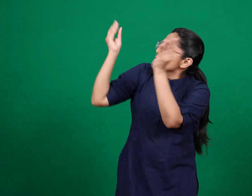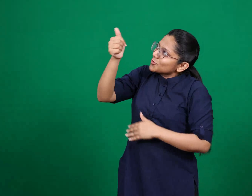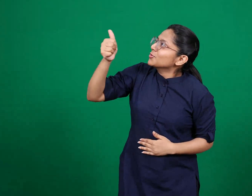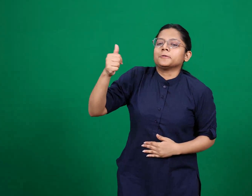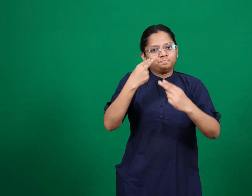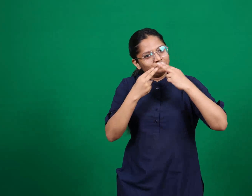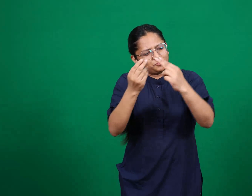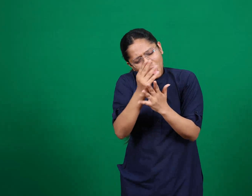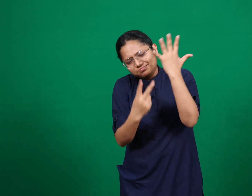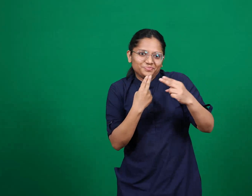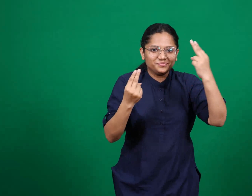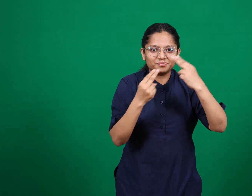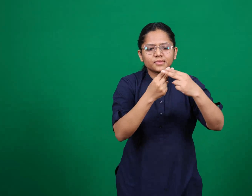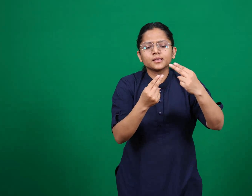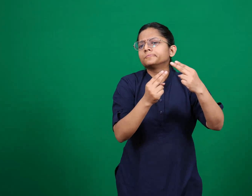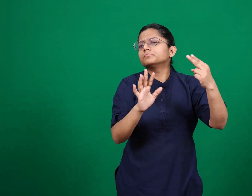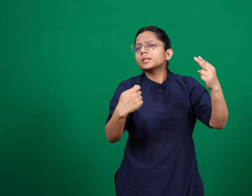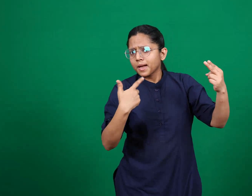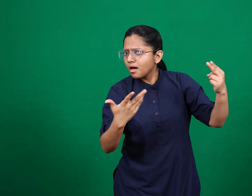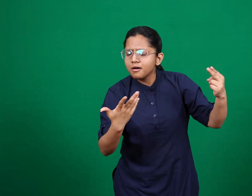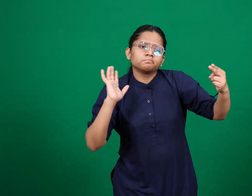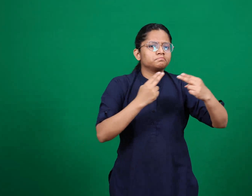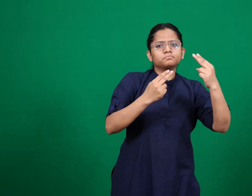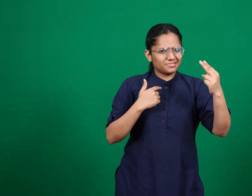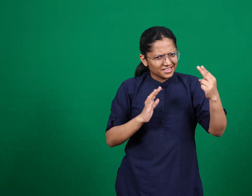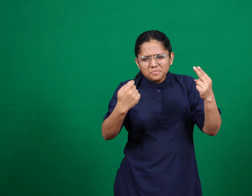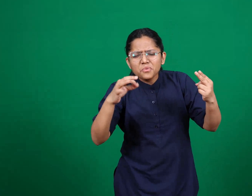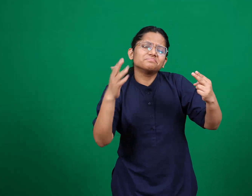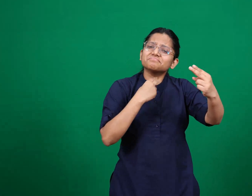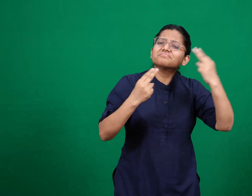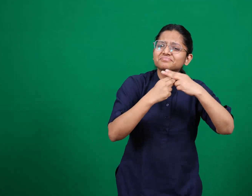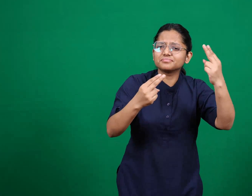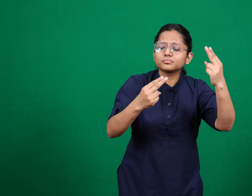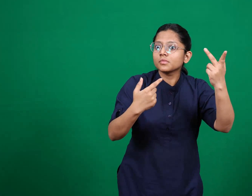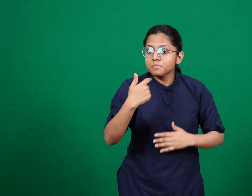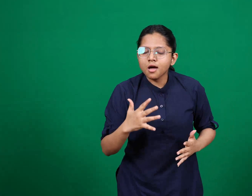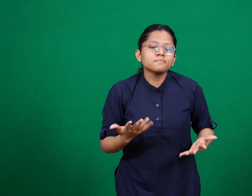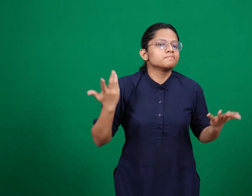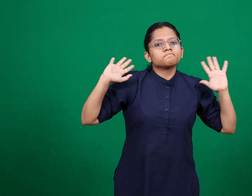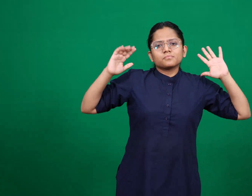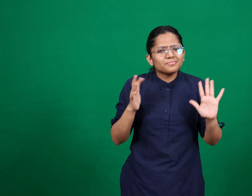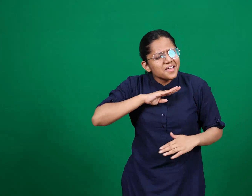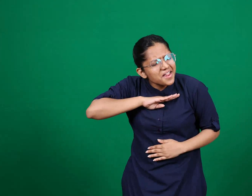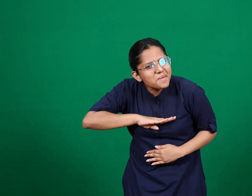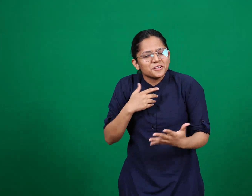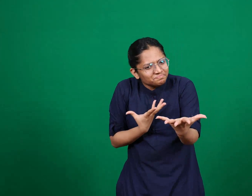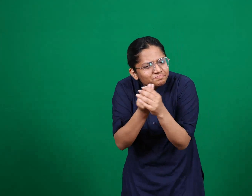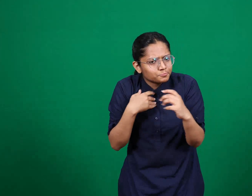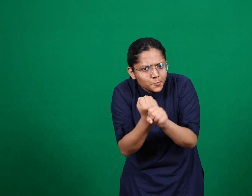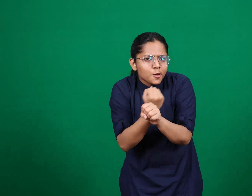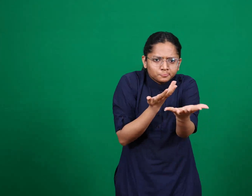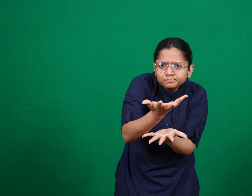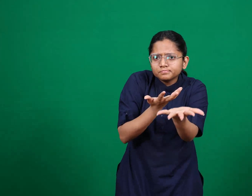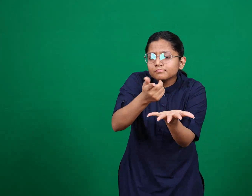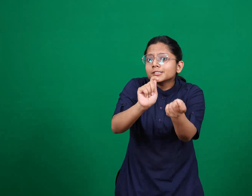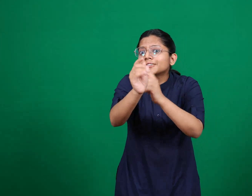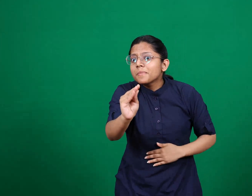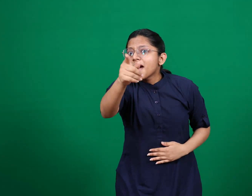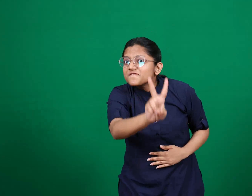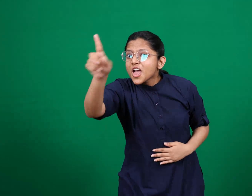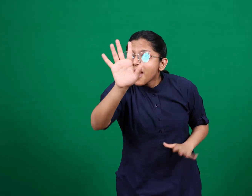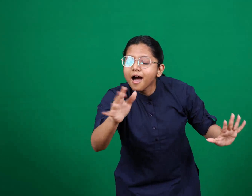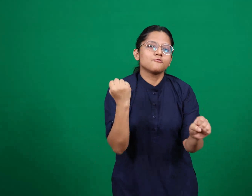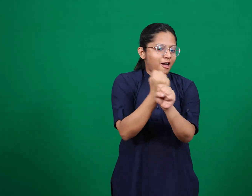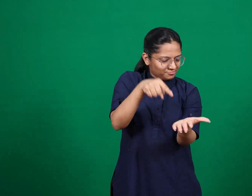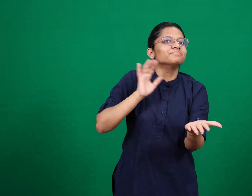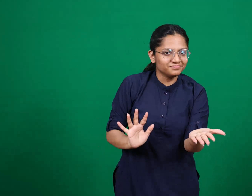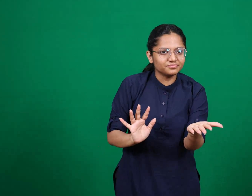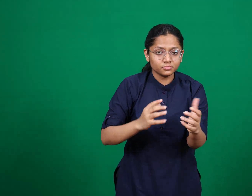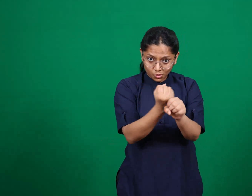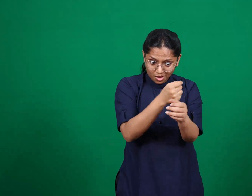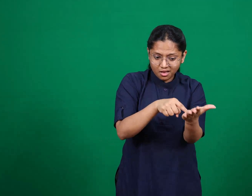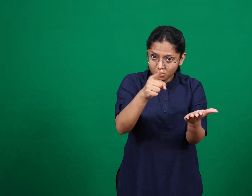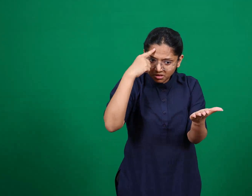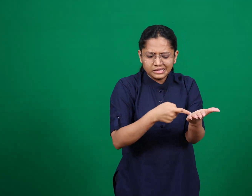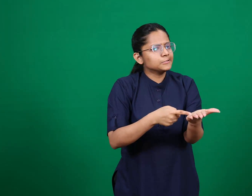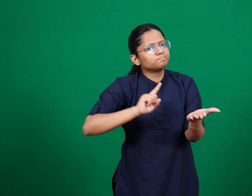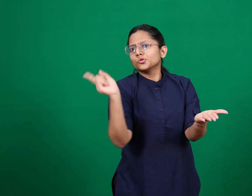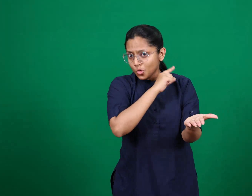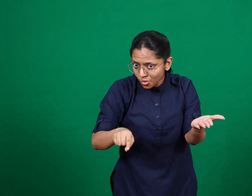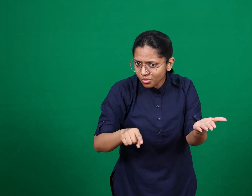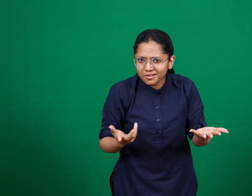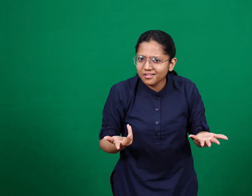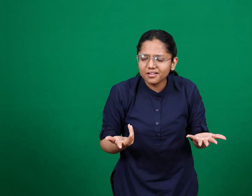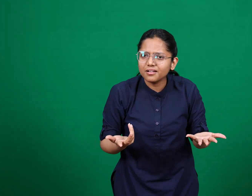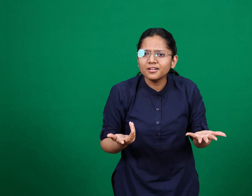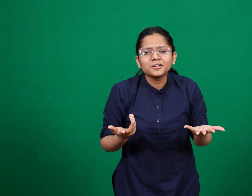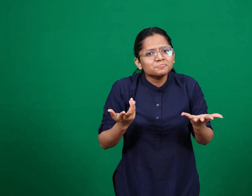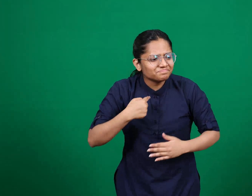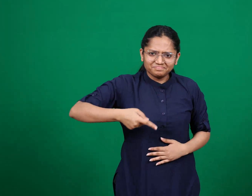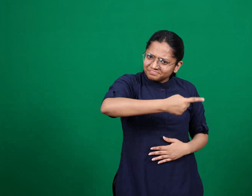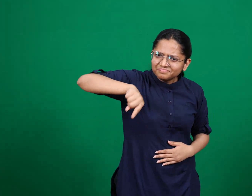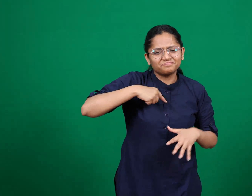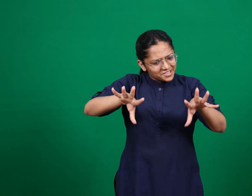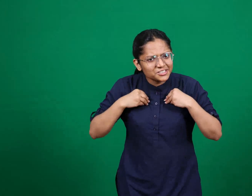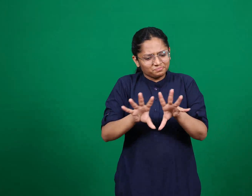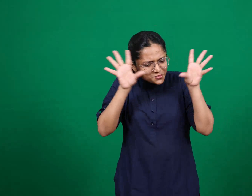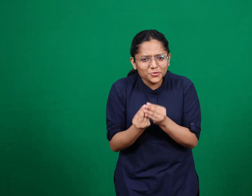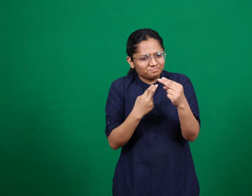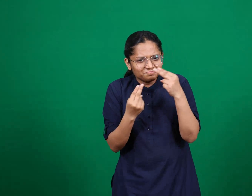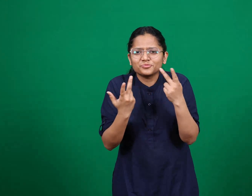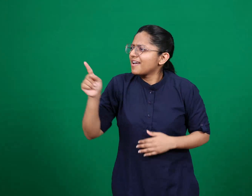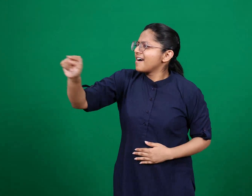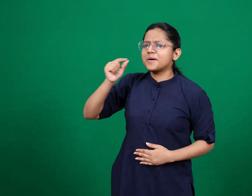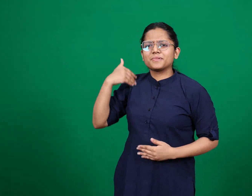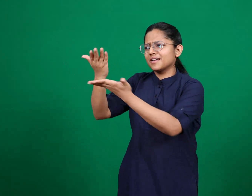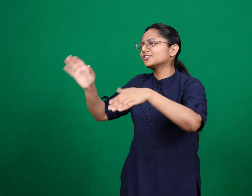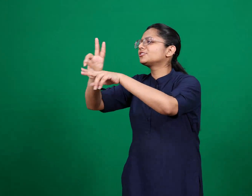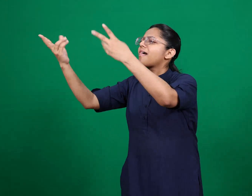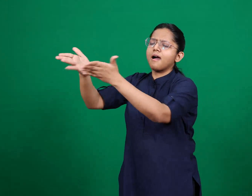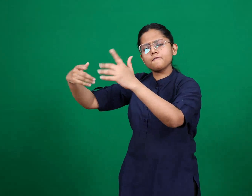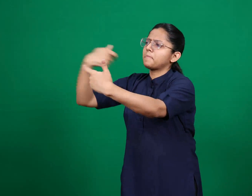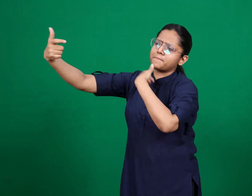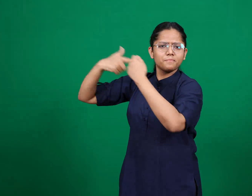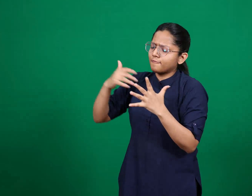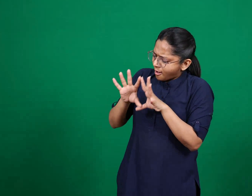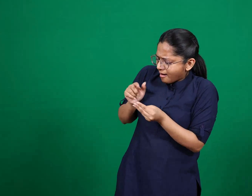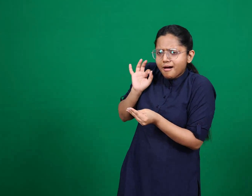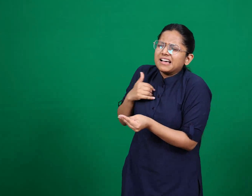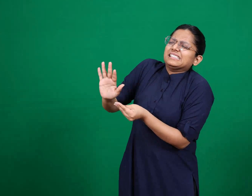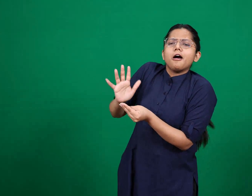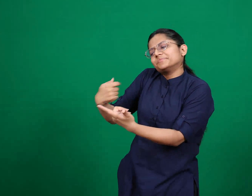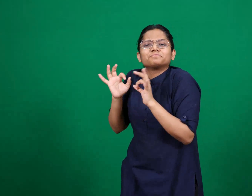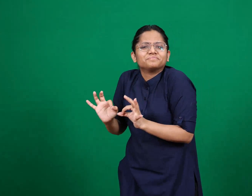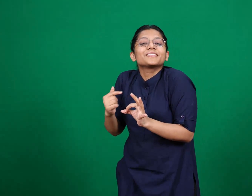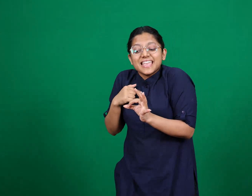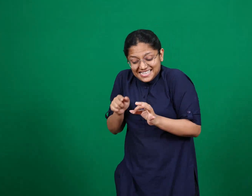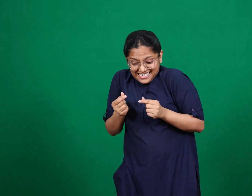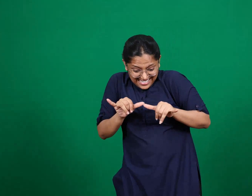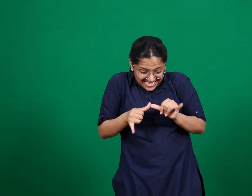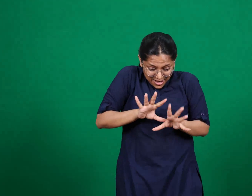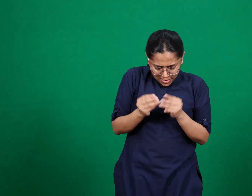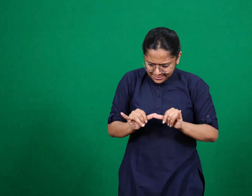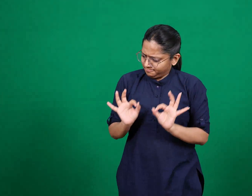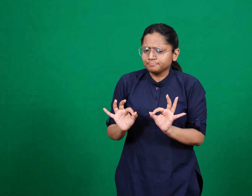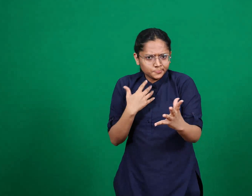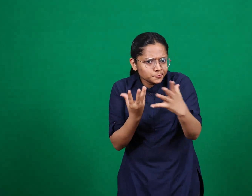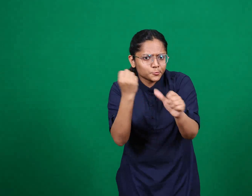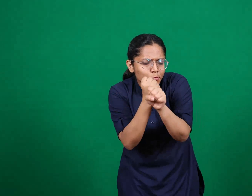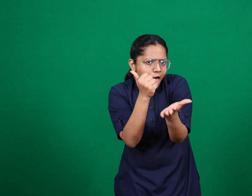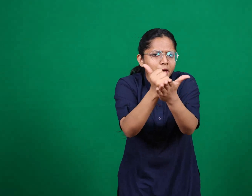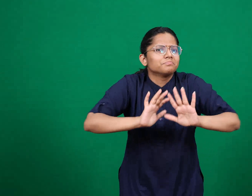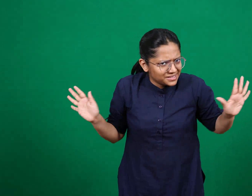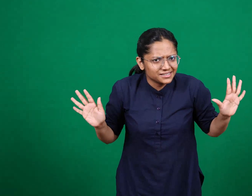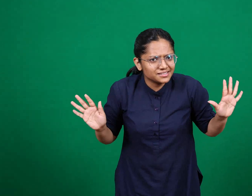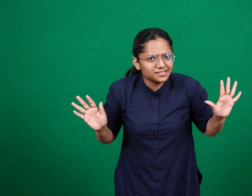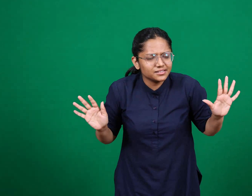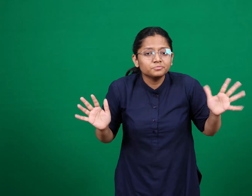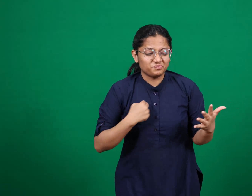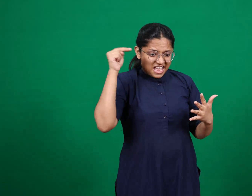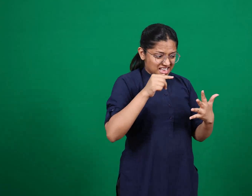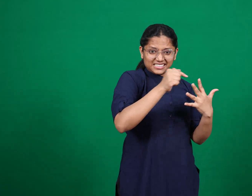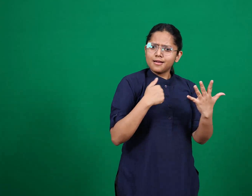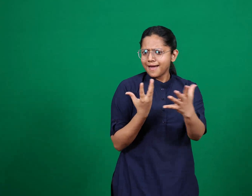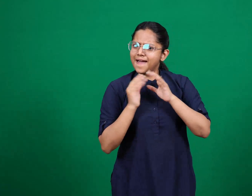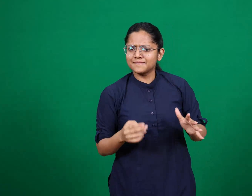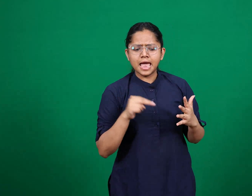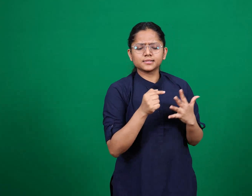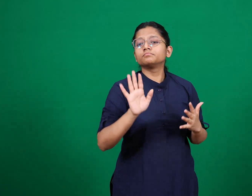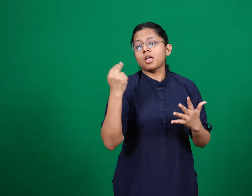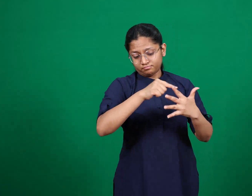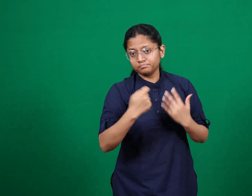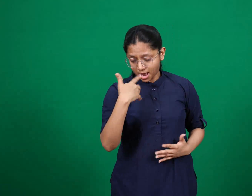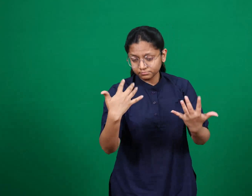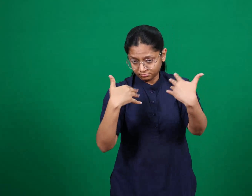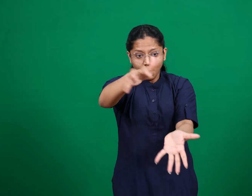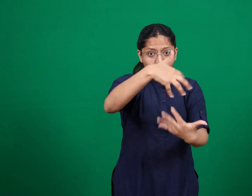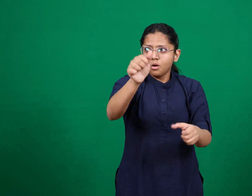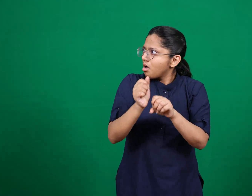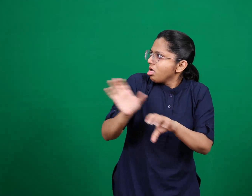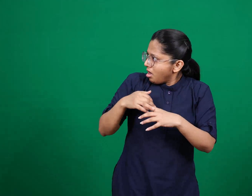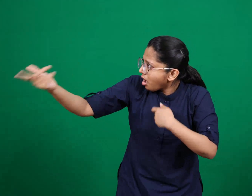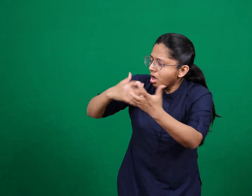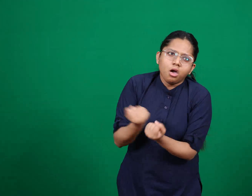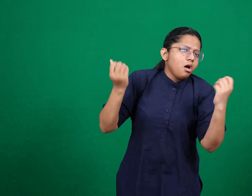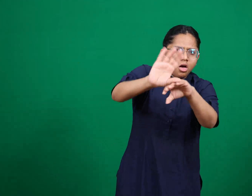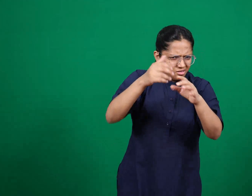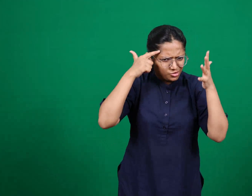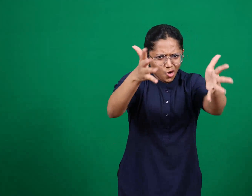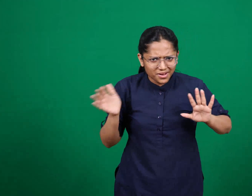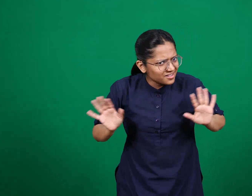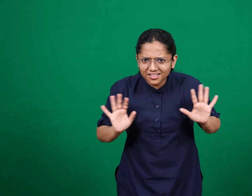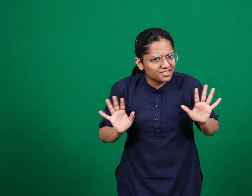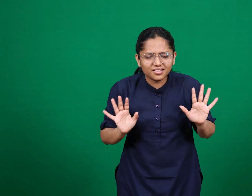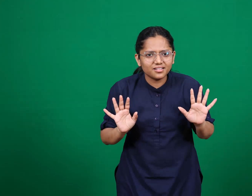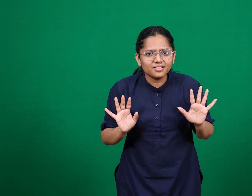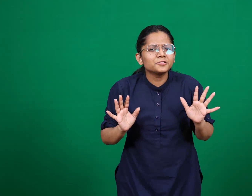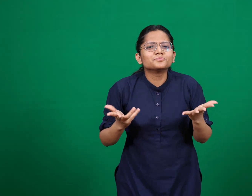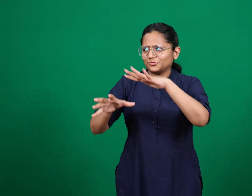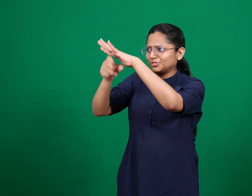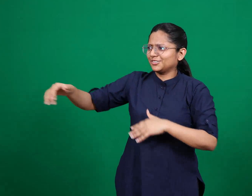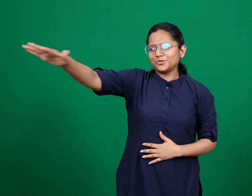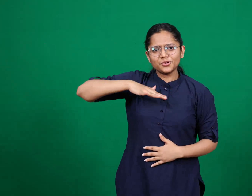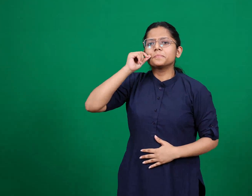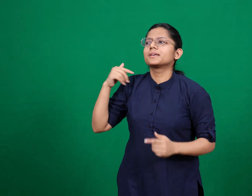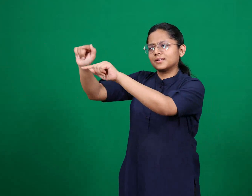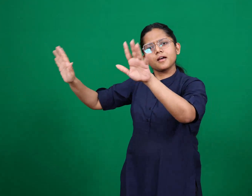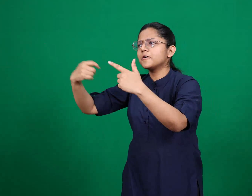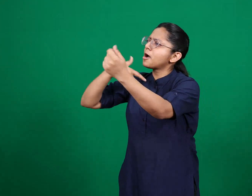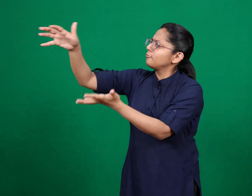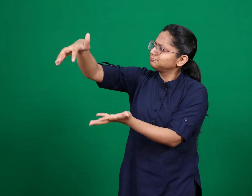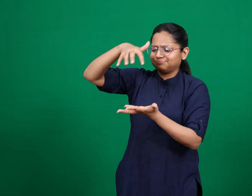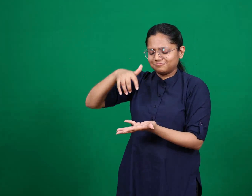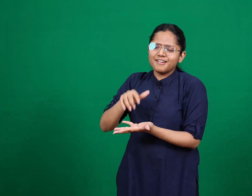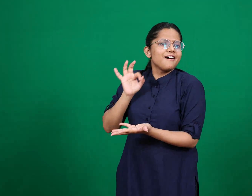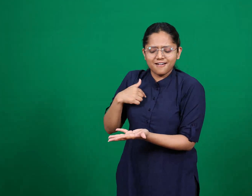Was it a sin for me to humble myself in order to exalt you, because I preached the gospel of God to you free of charge? I robbed other churches by accepting their support in order to serve you. And when I was with you and in need, I was not a burden to anyone;